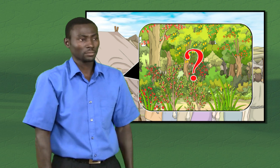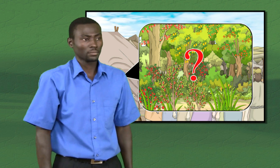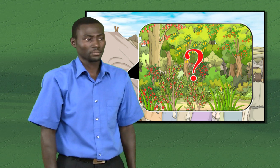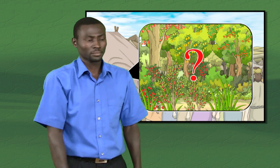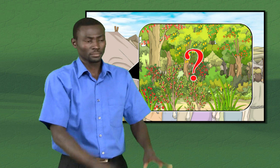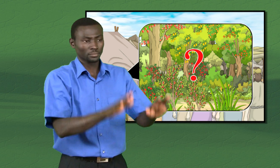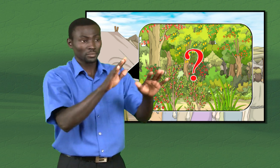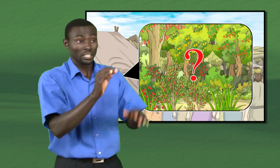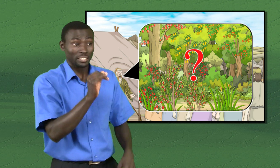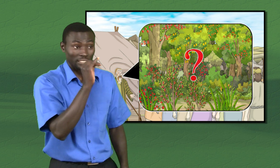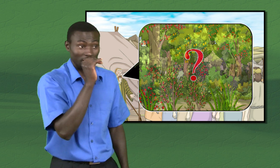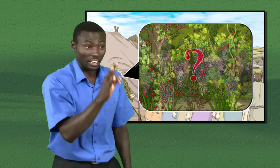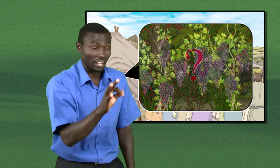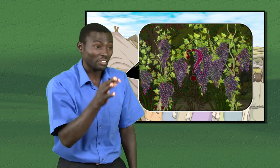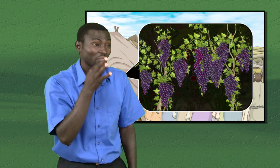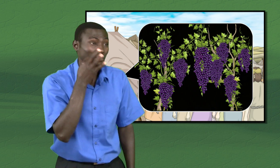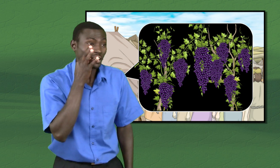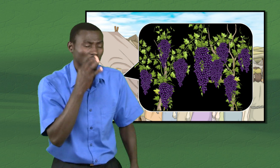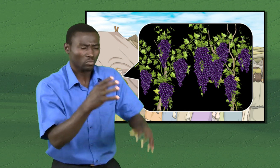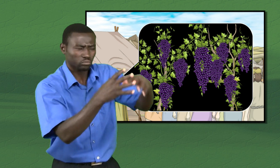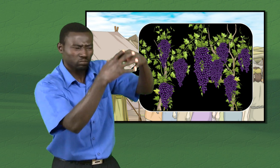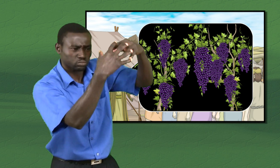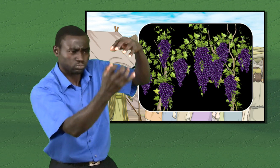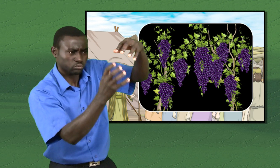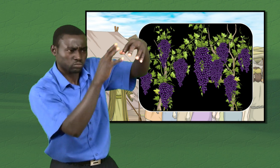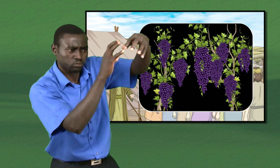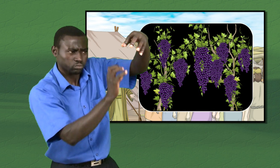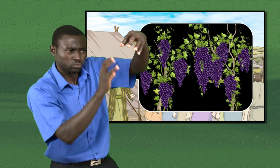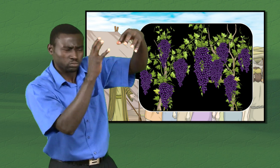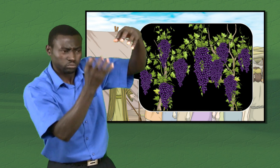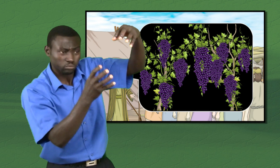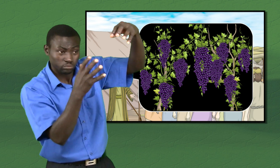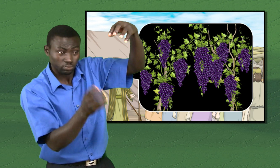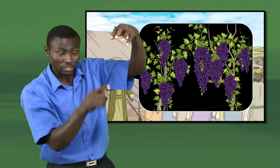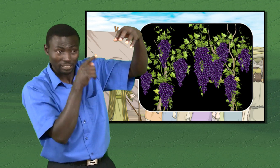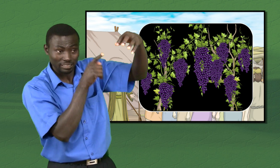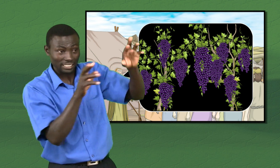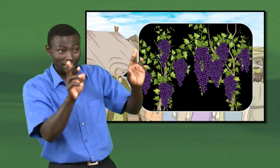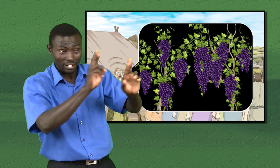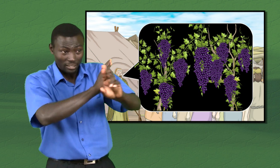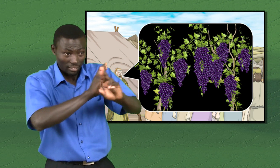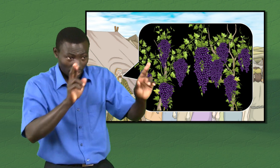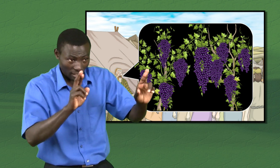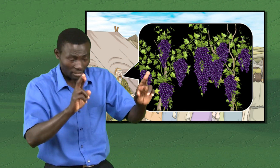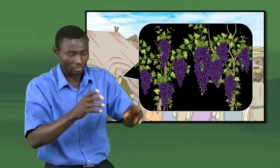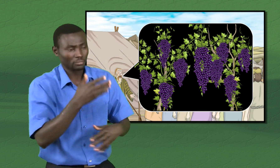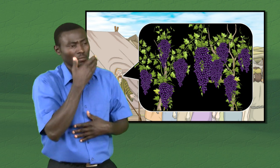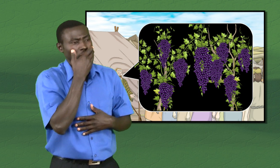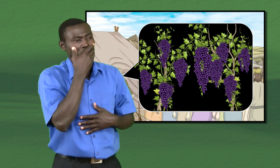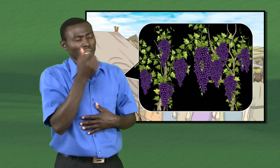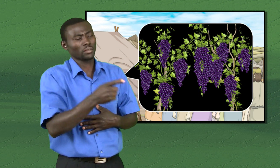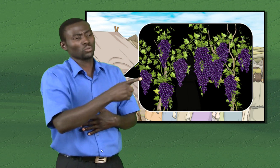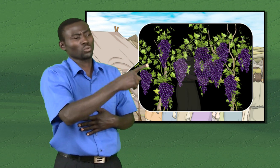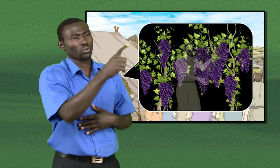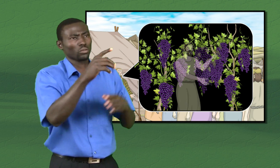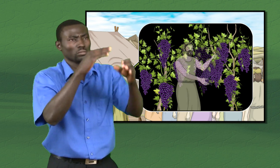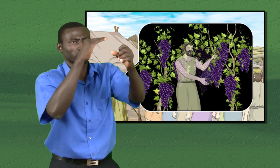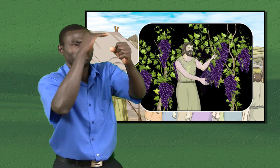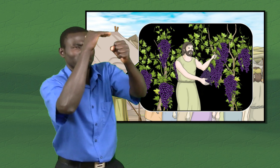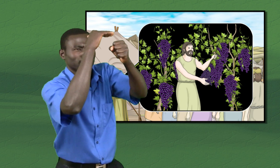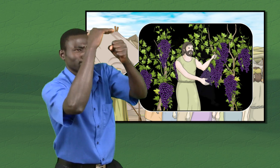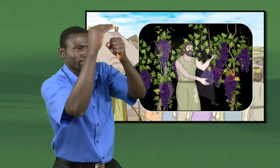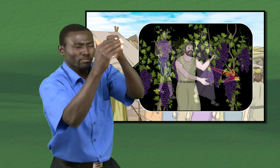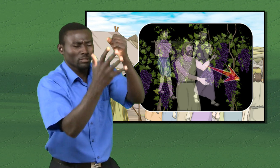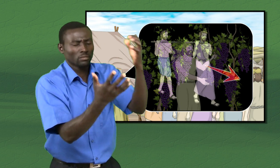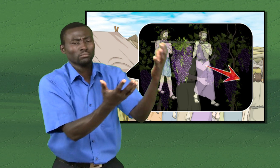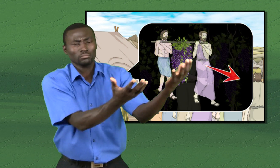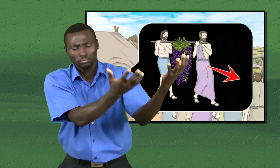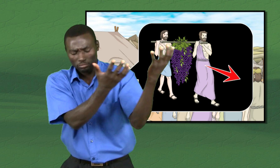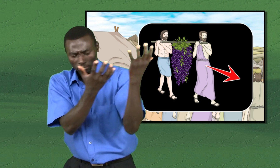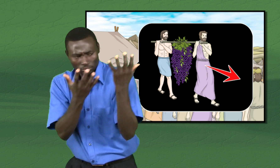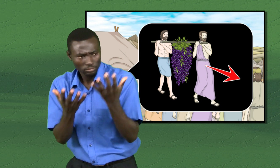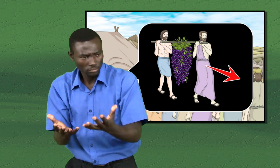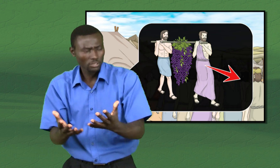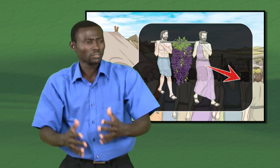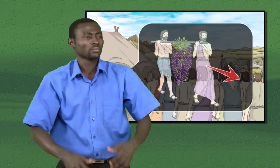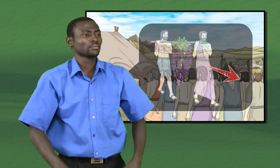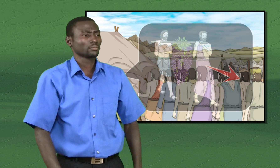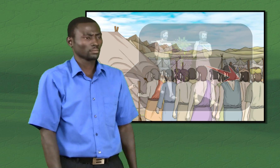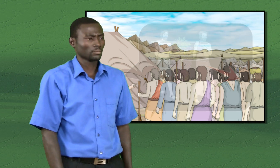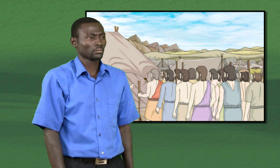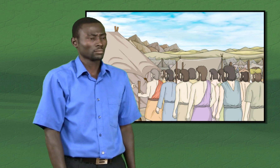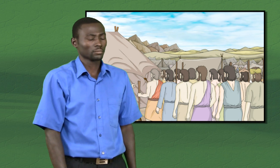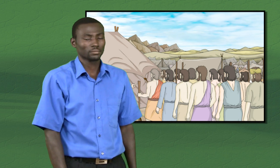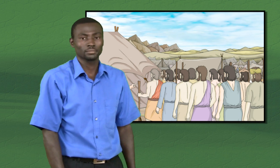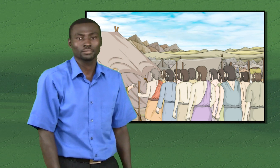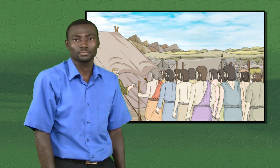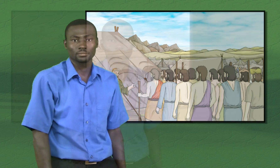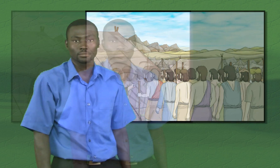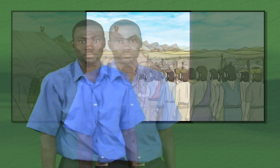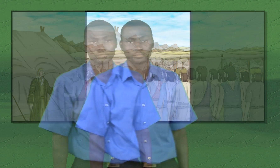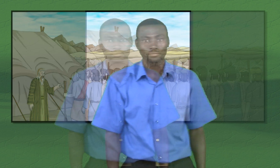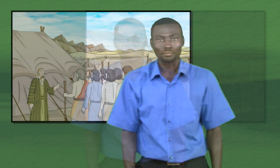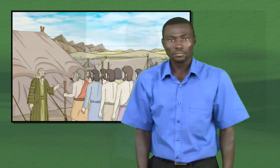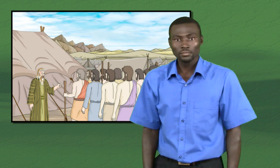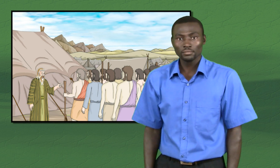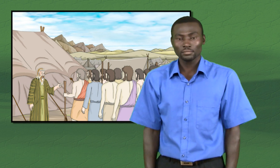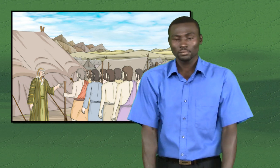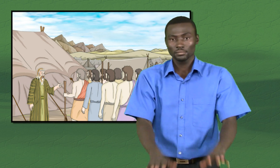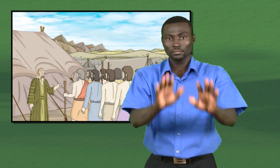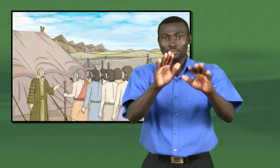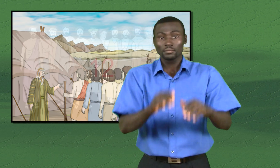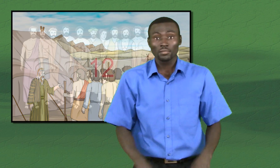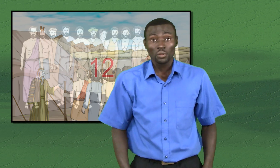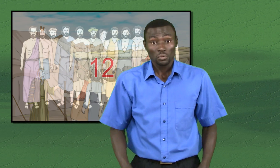Be courageous, and bring back some of the fruit of the land.”